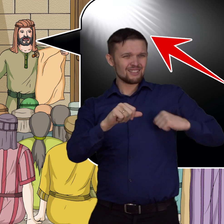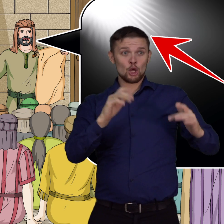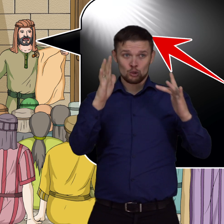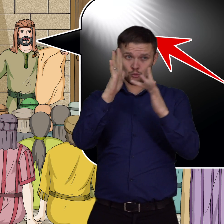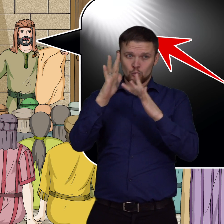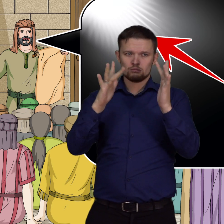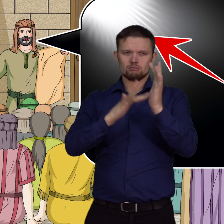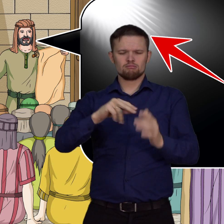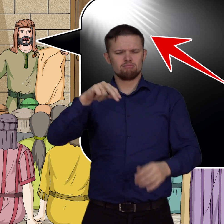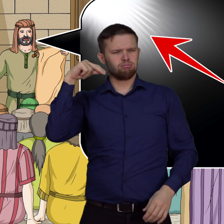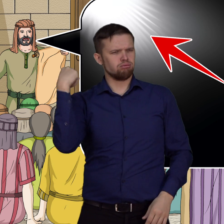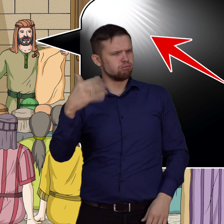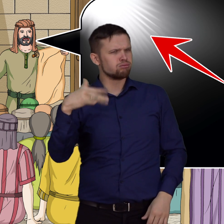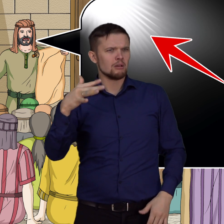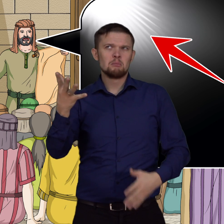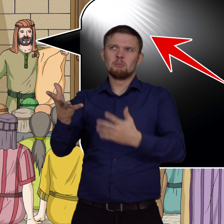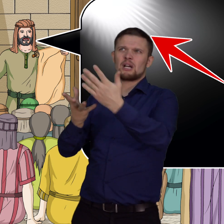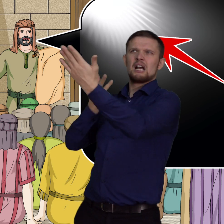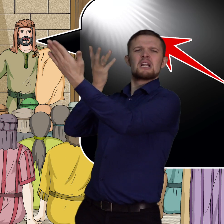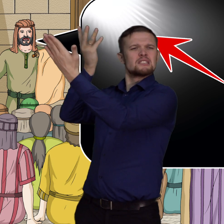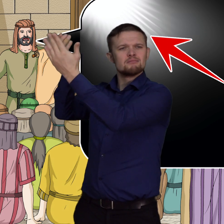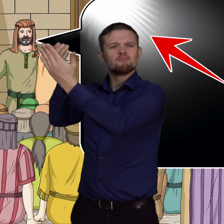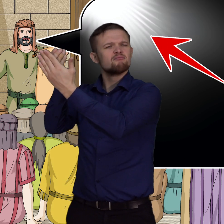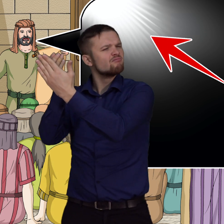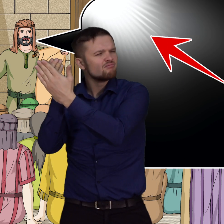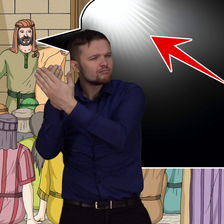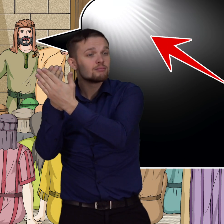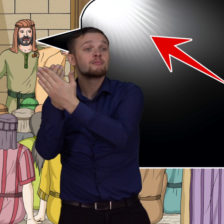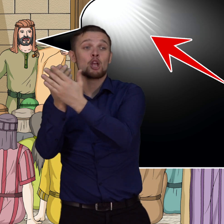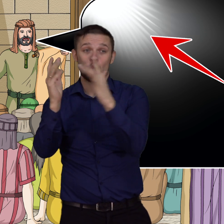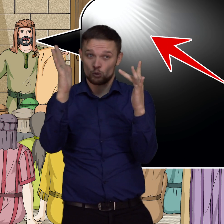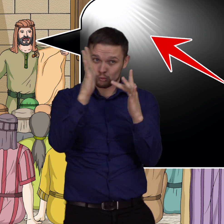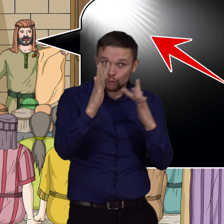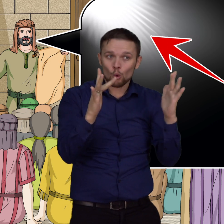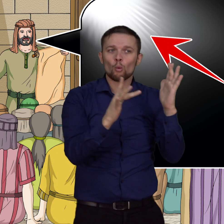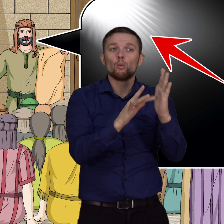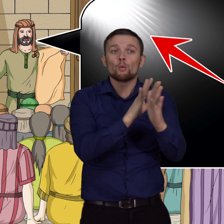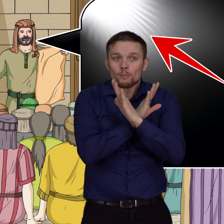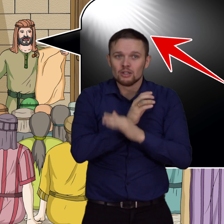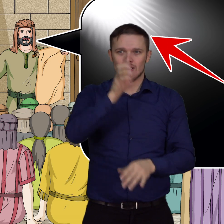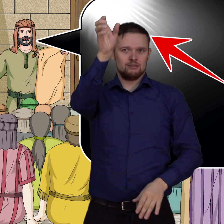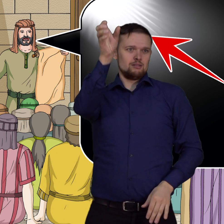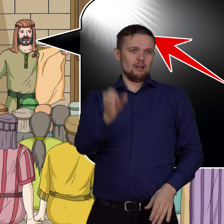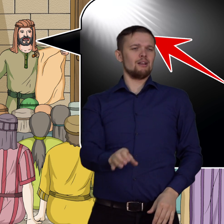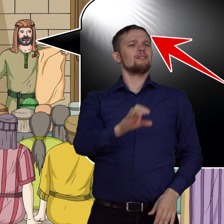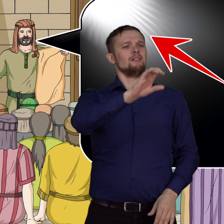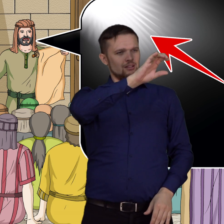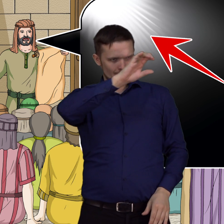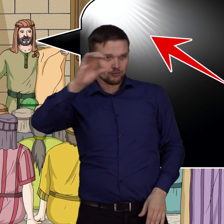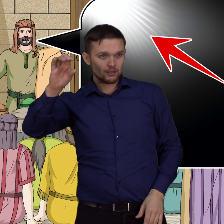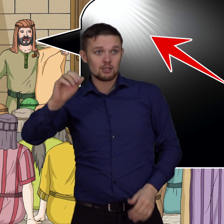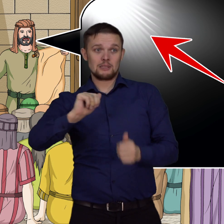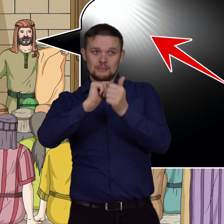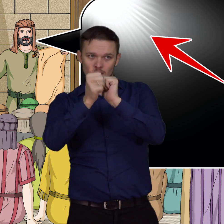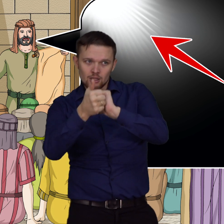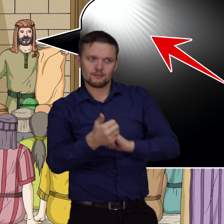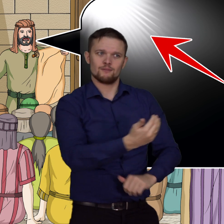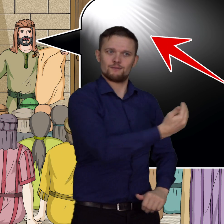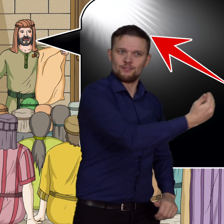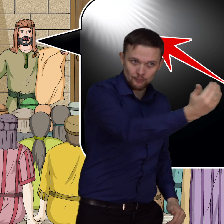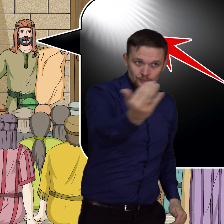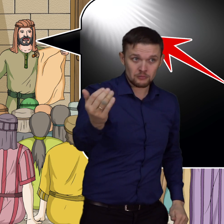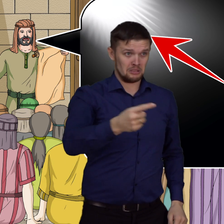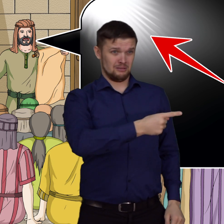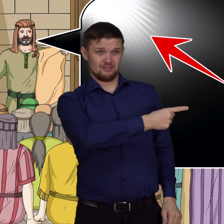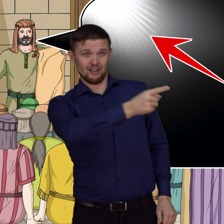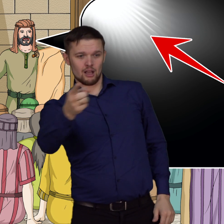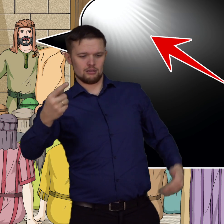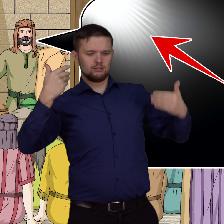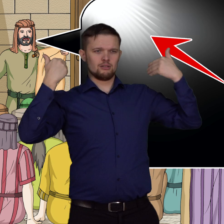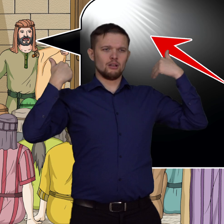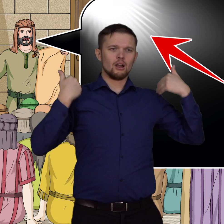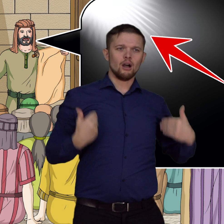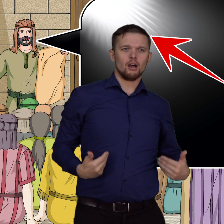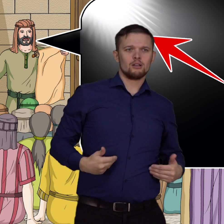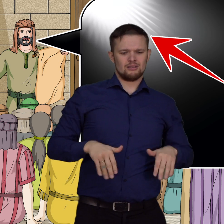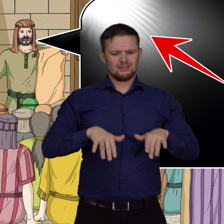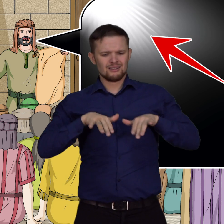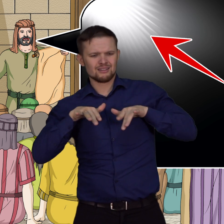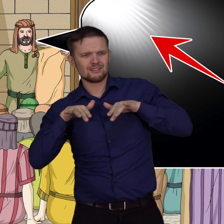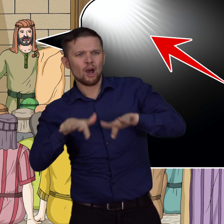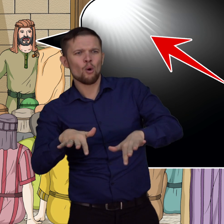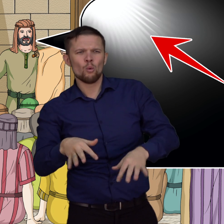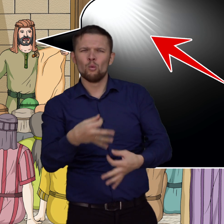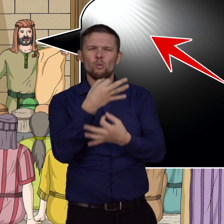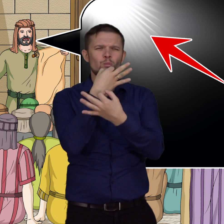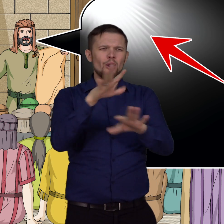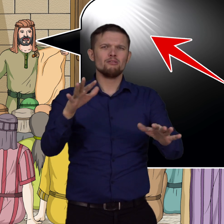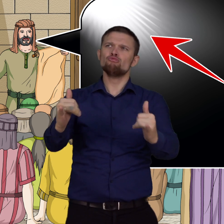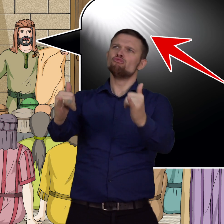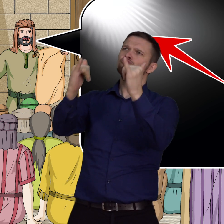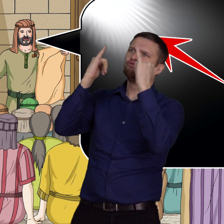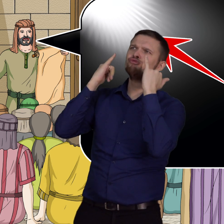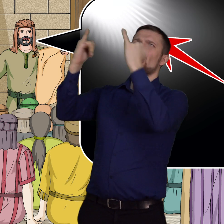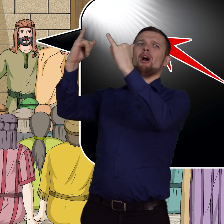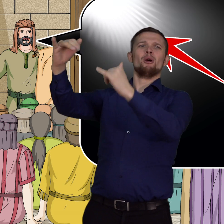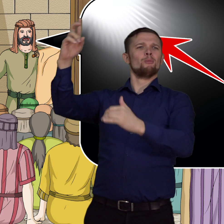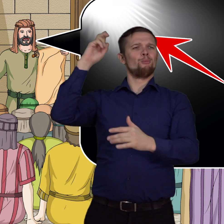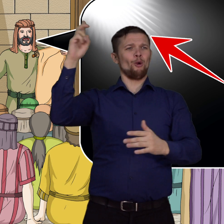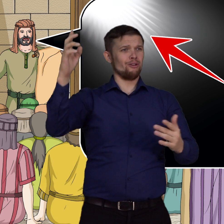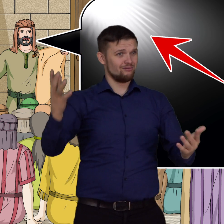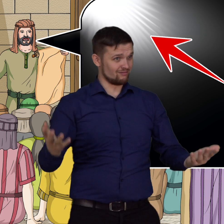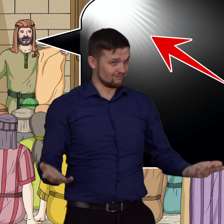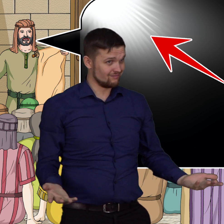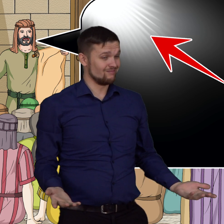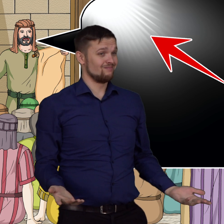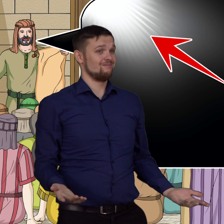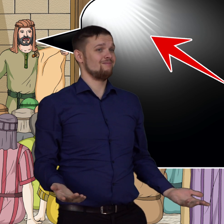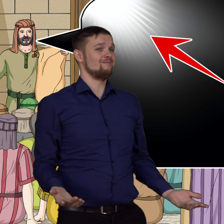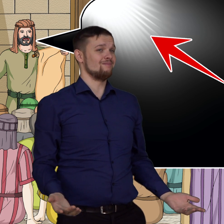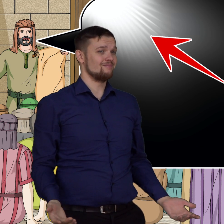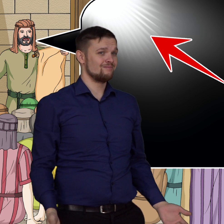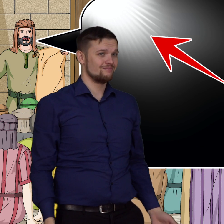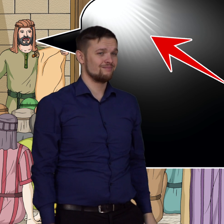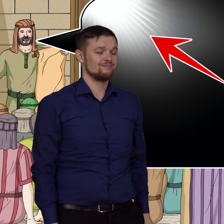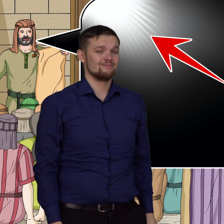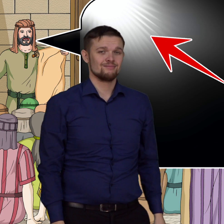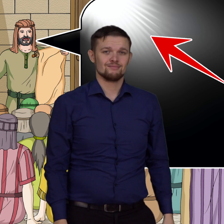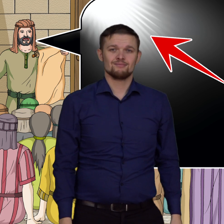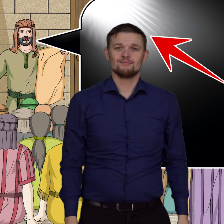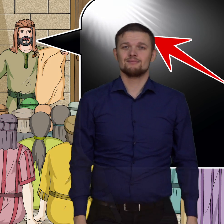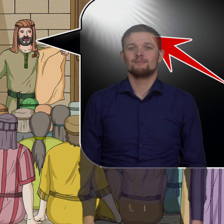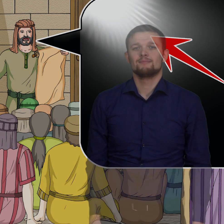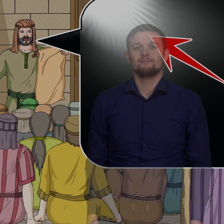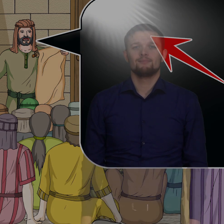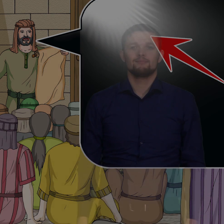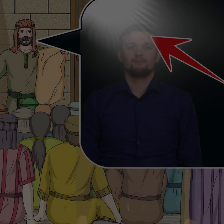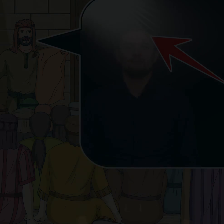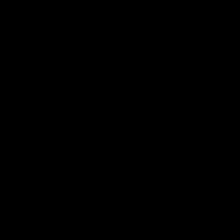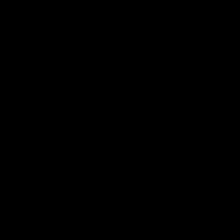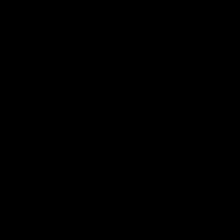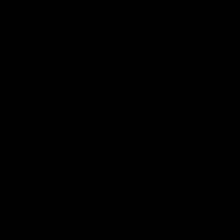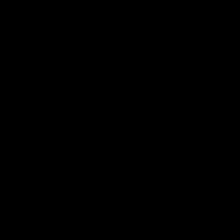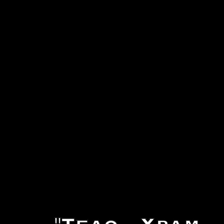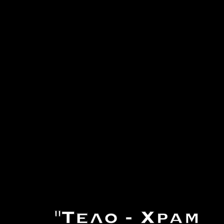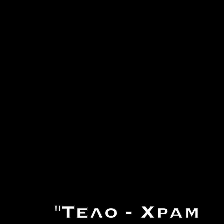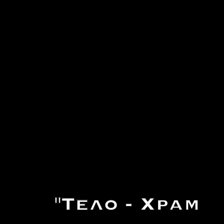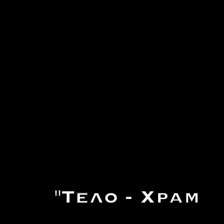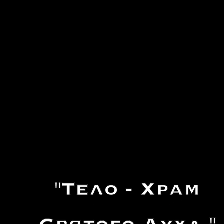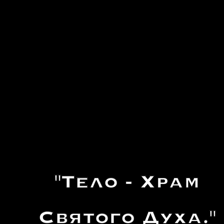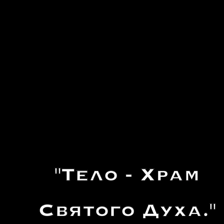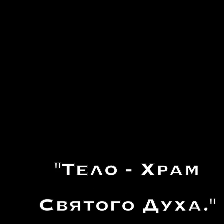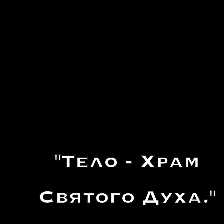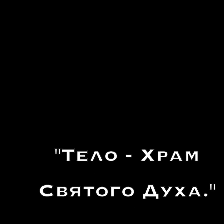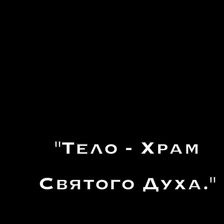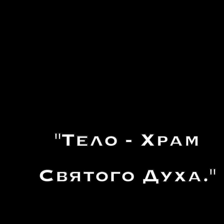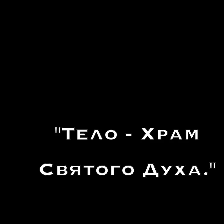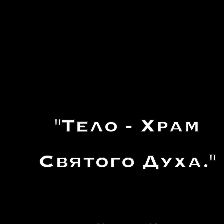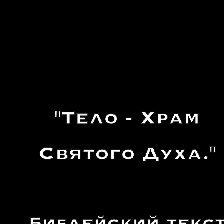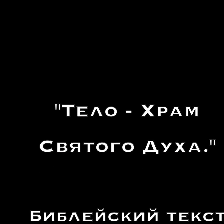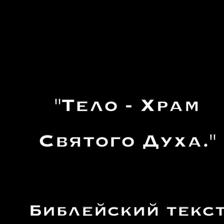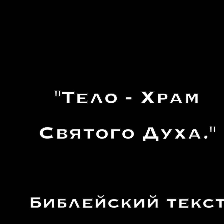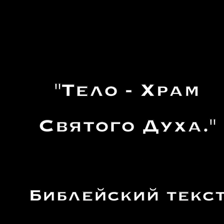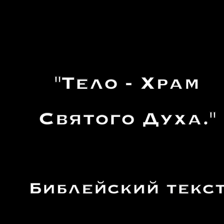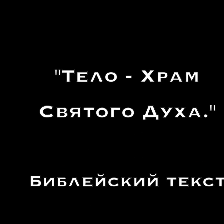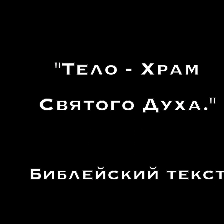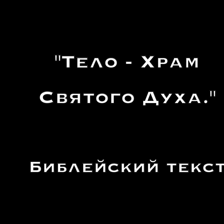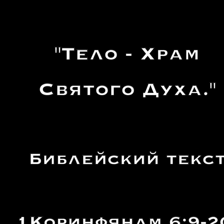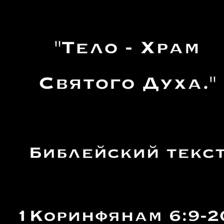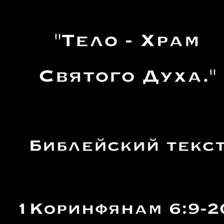You are not your own; you were bought at a price. Therefore glorify God with your body.